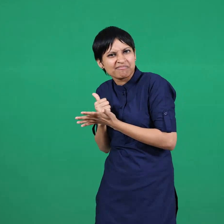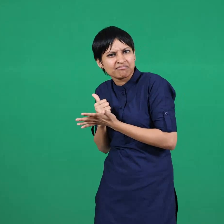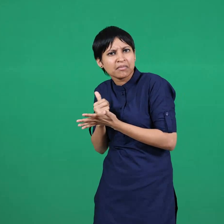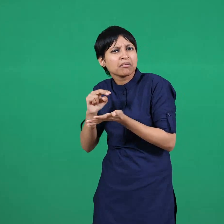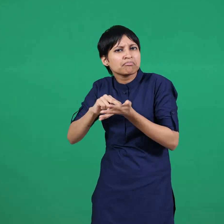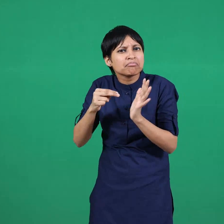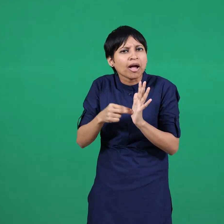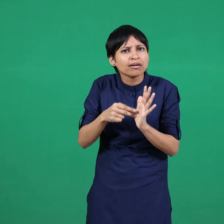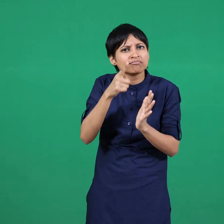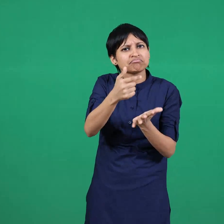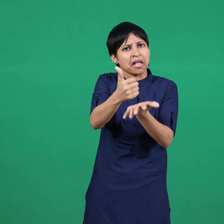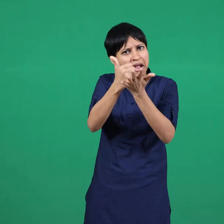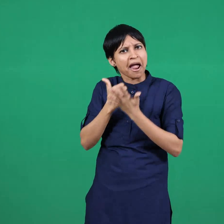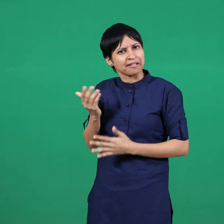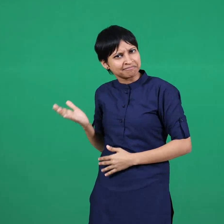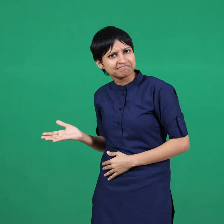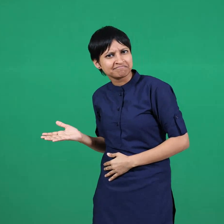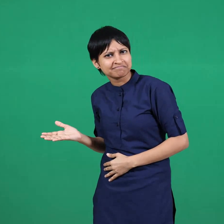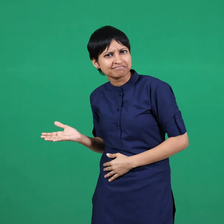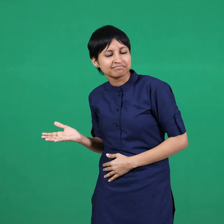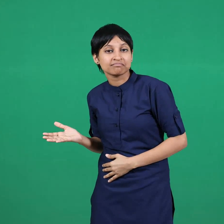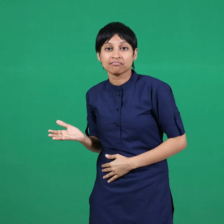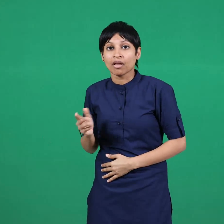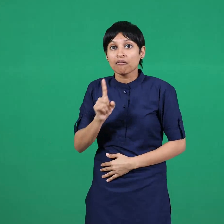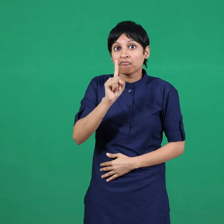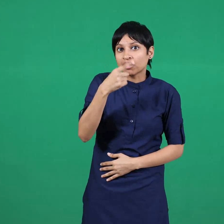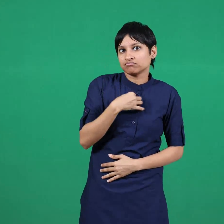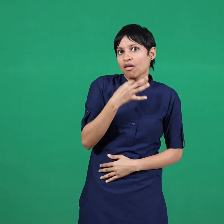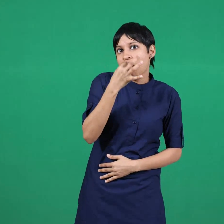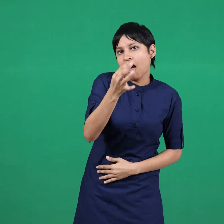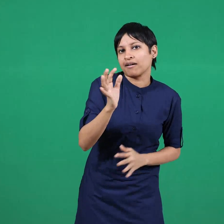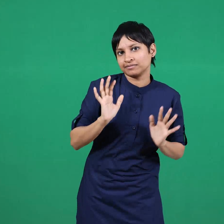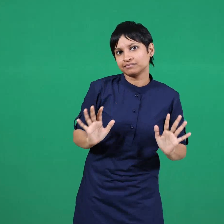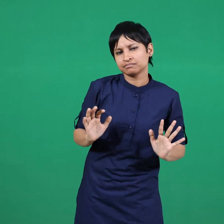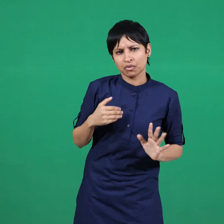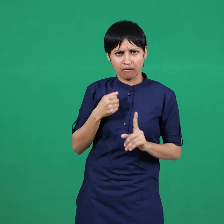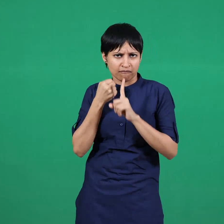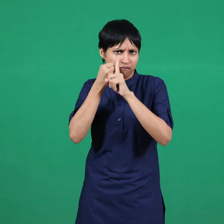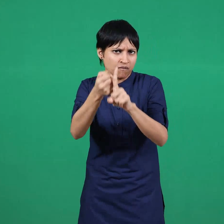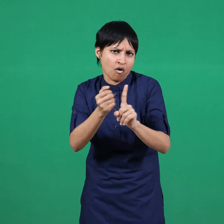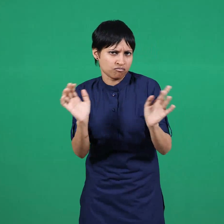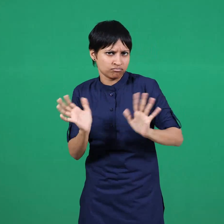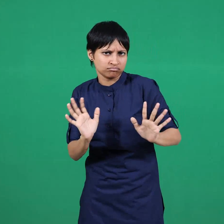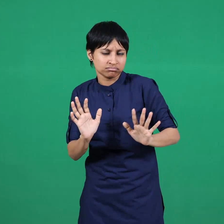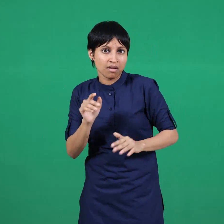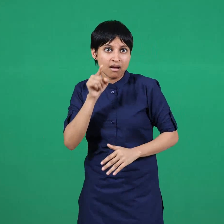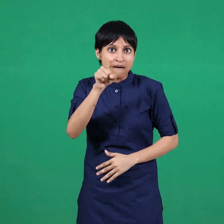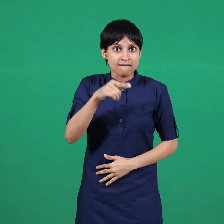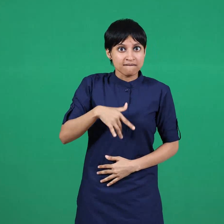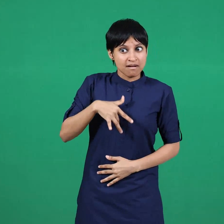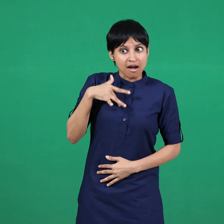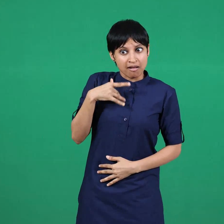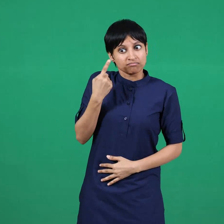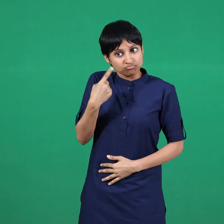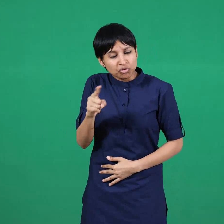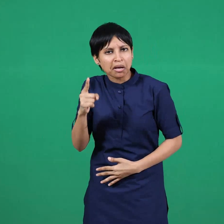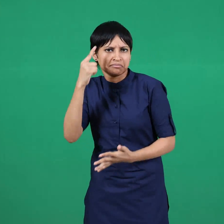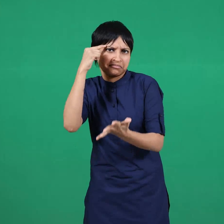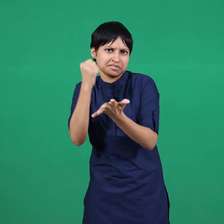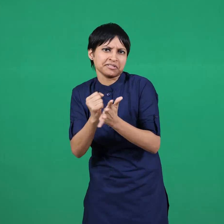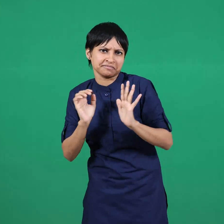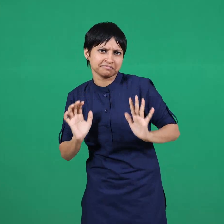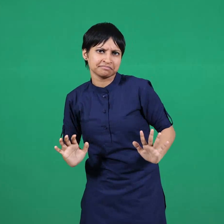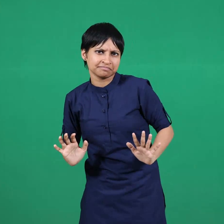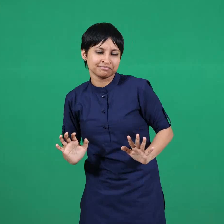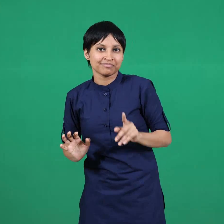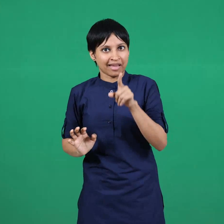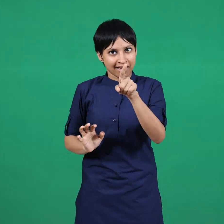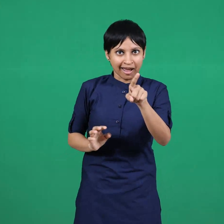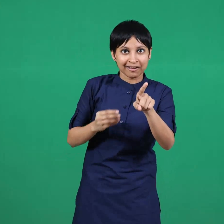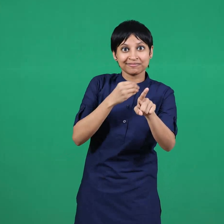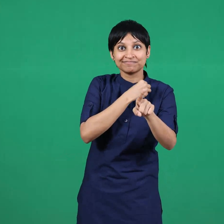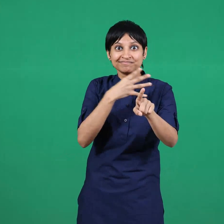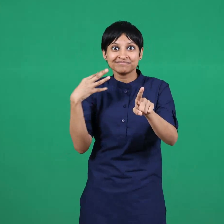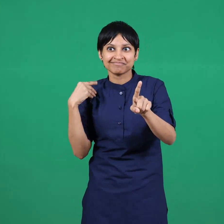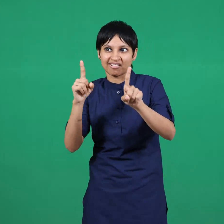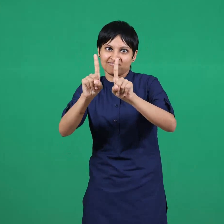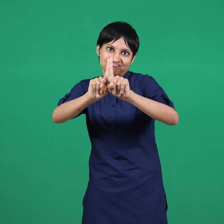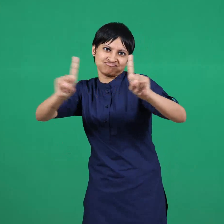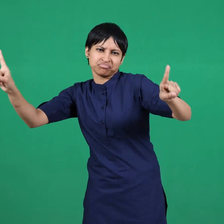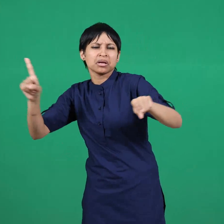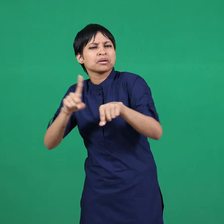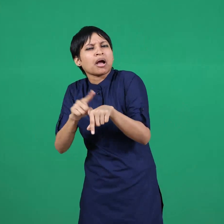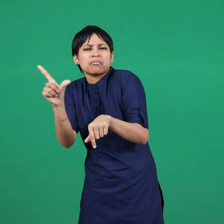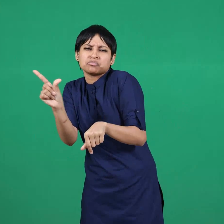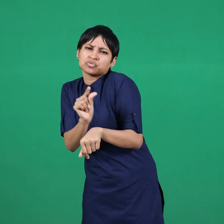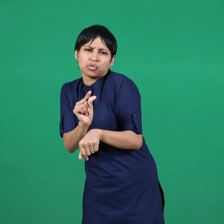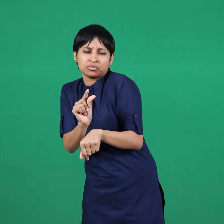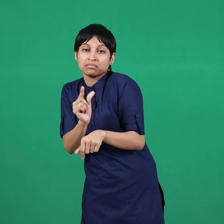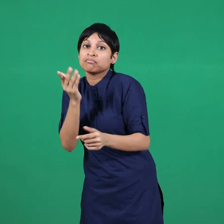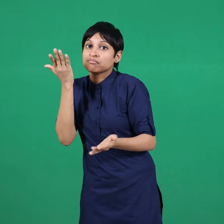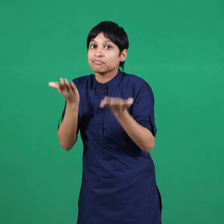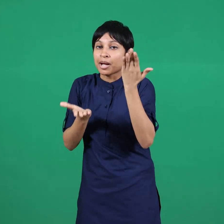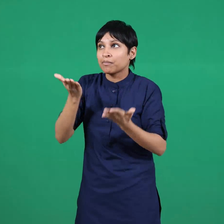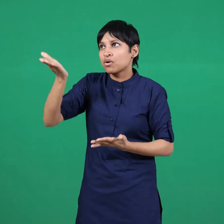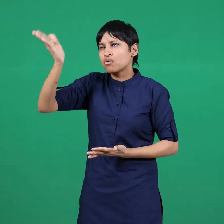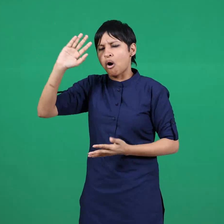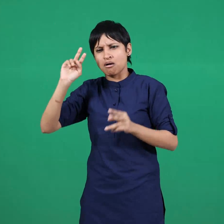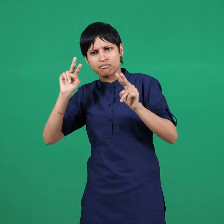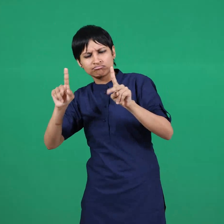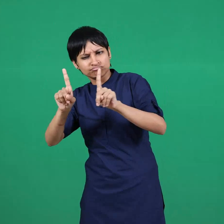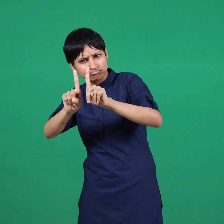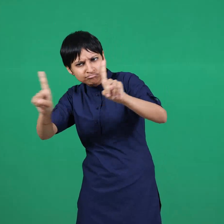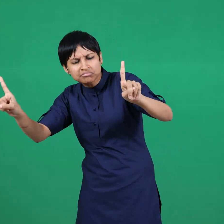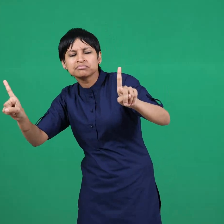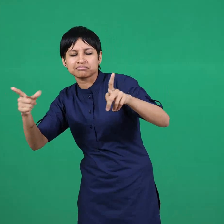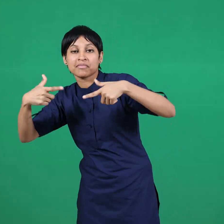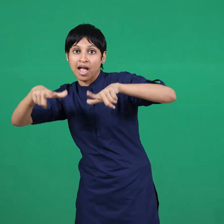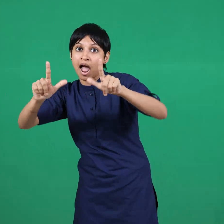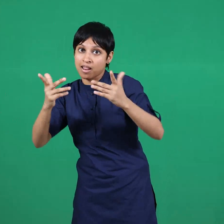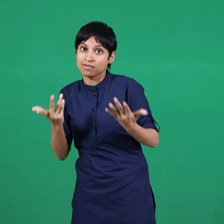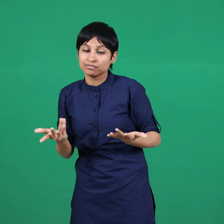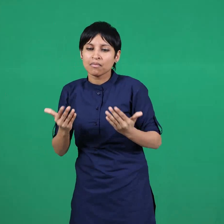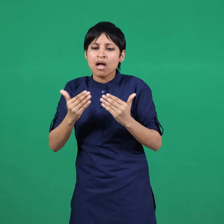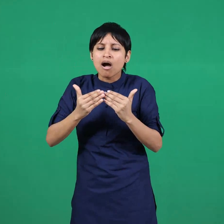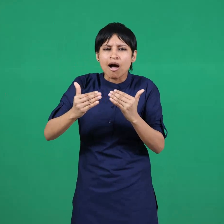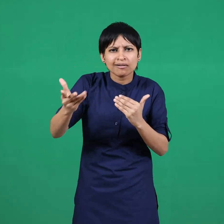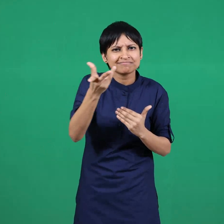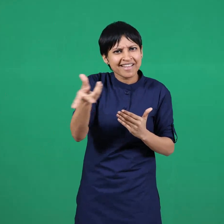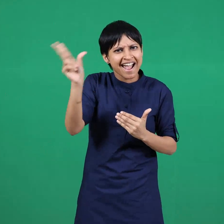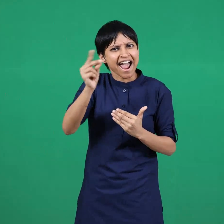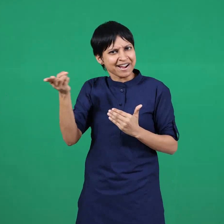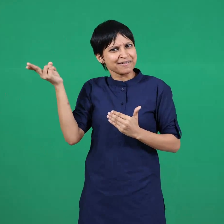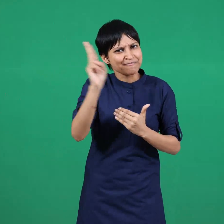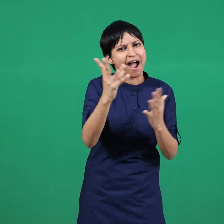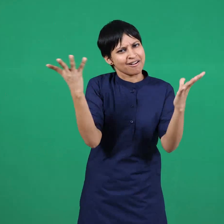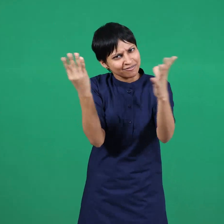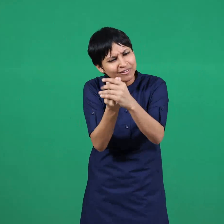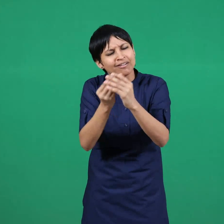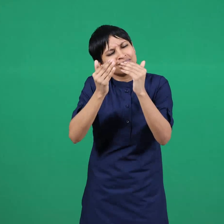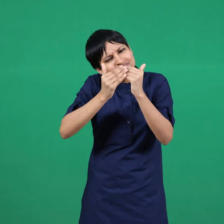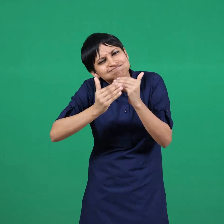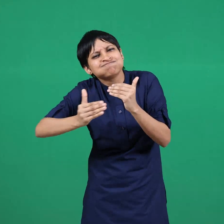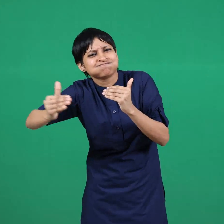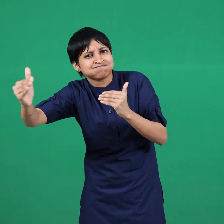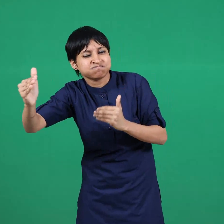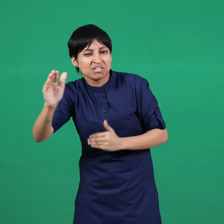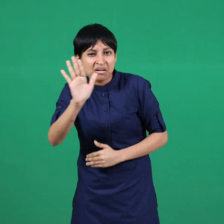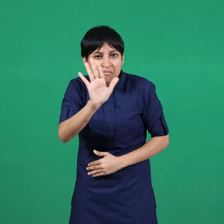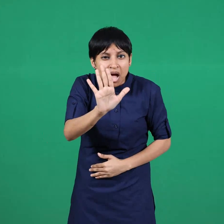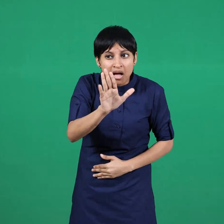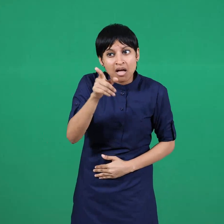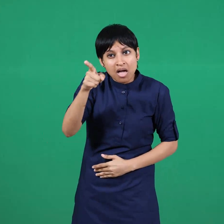But I did not want to do anything without your consent, so that your goodness will not be out of compulsion, but by your own free will.